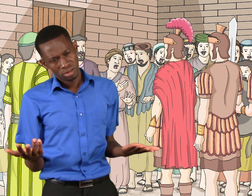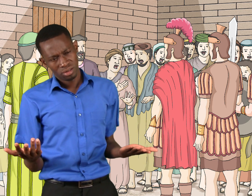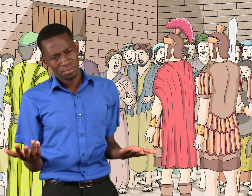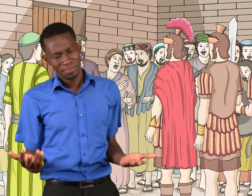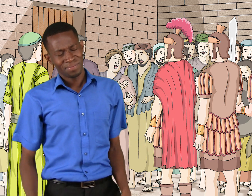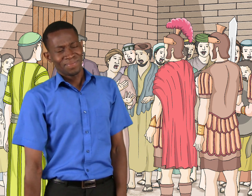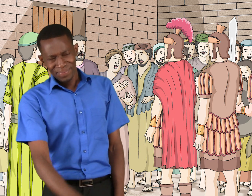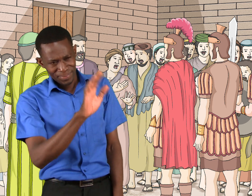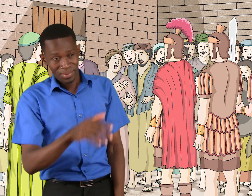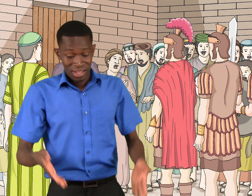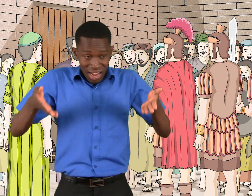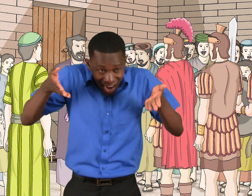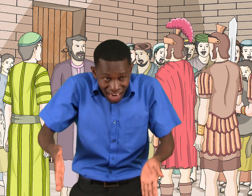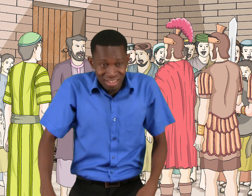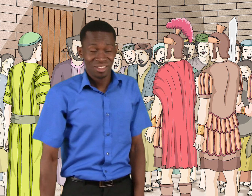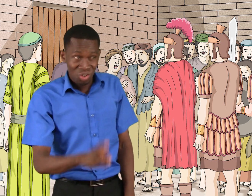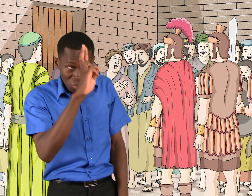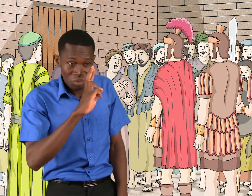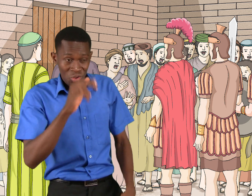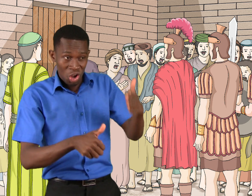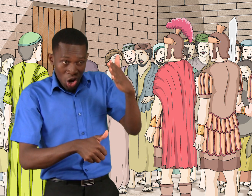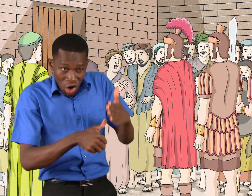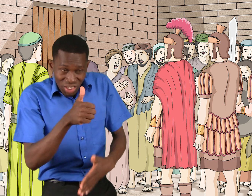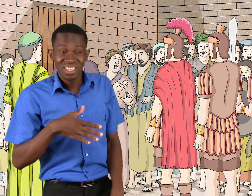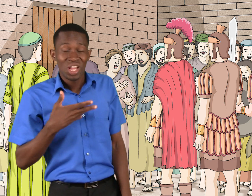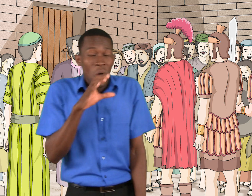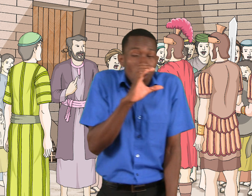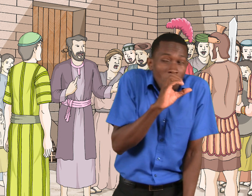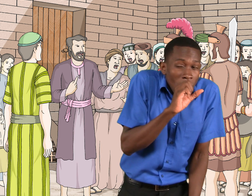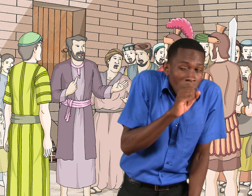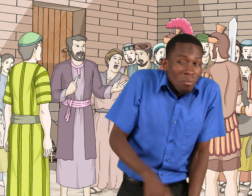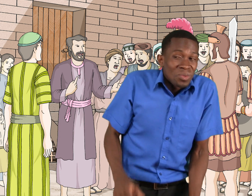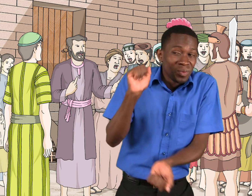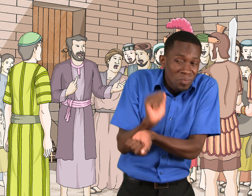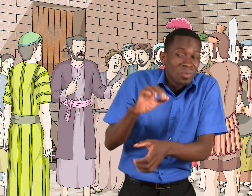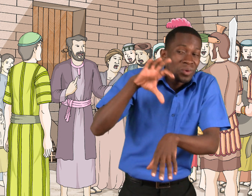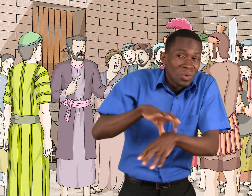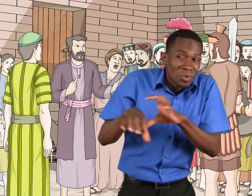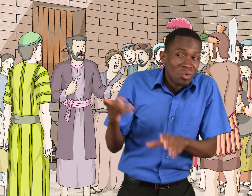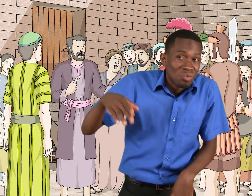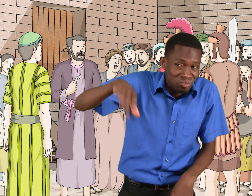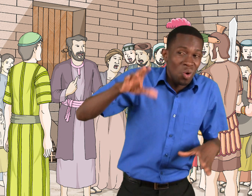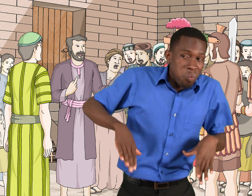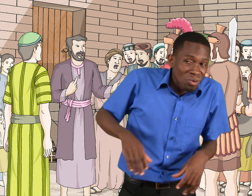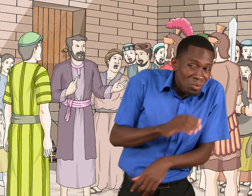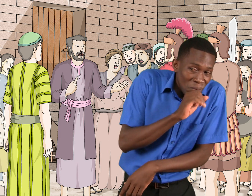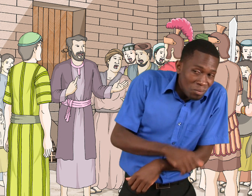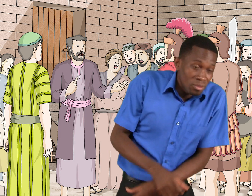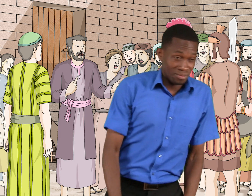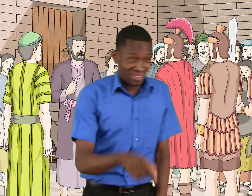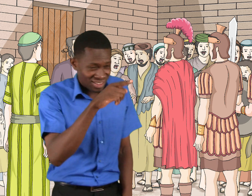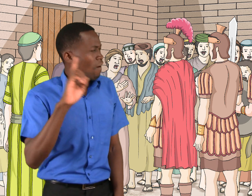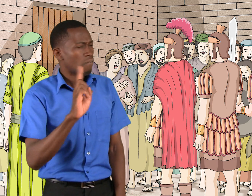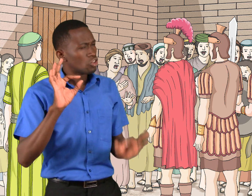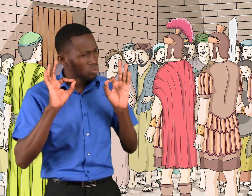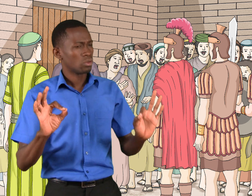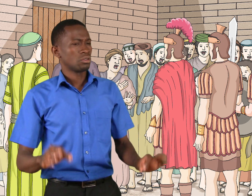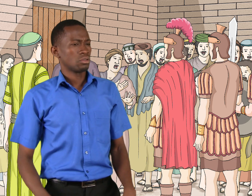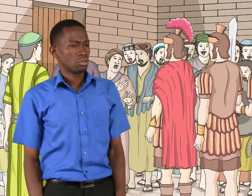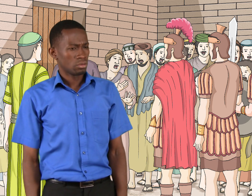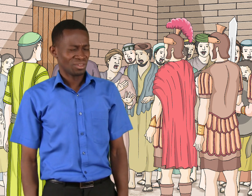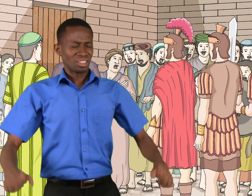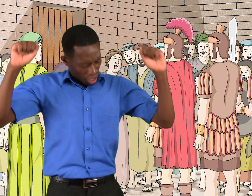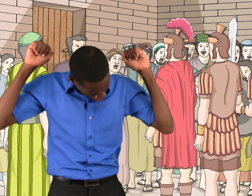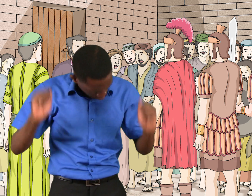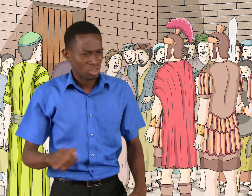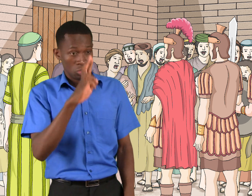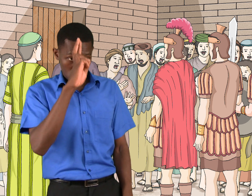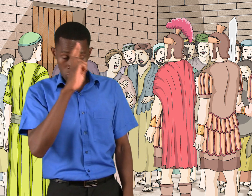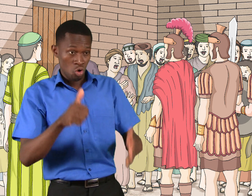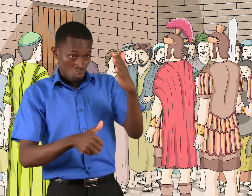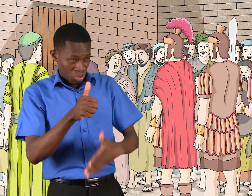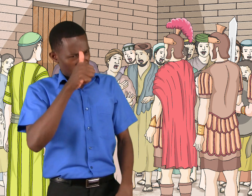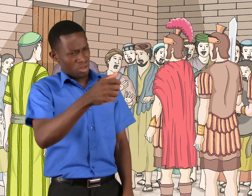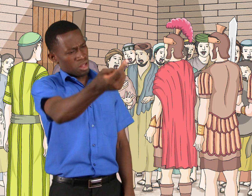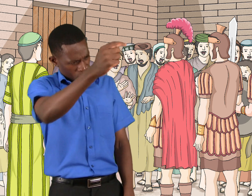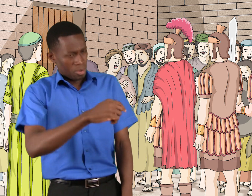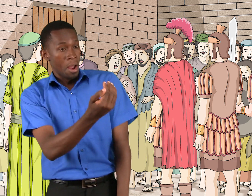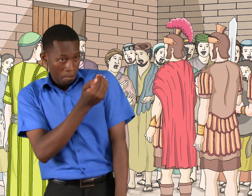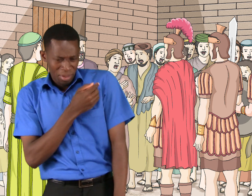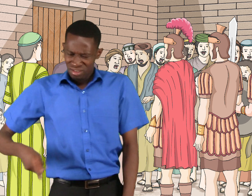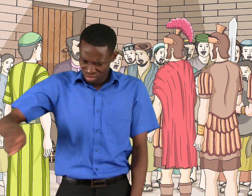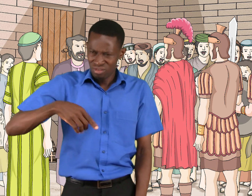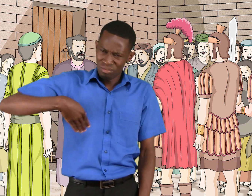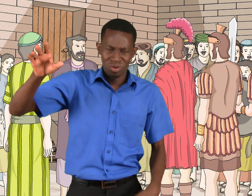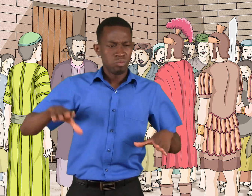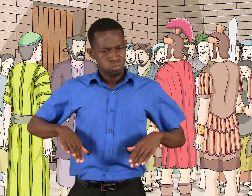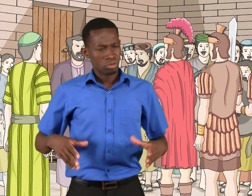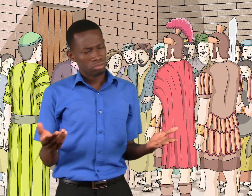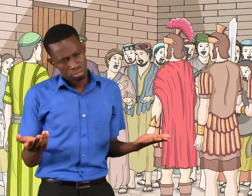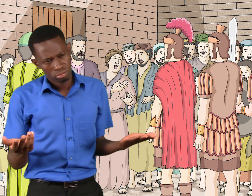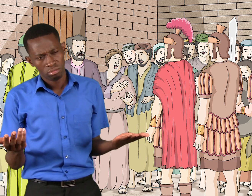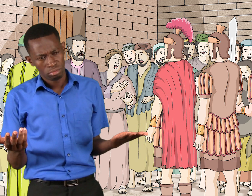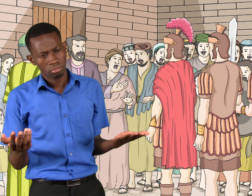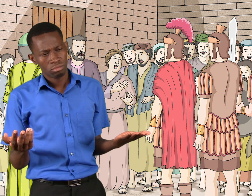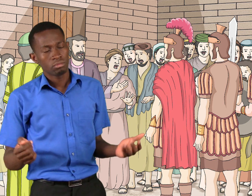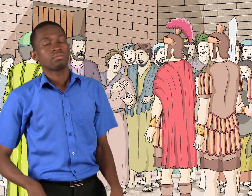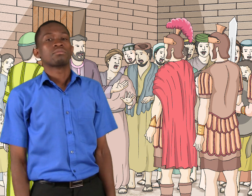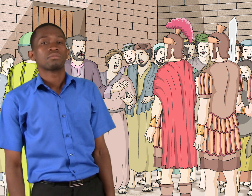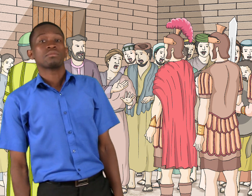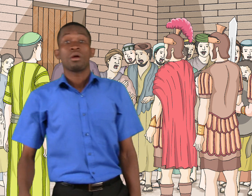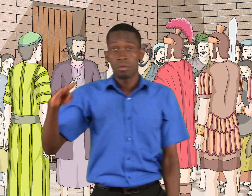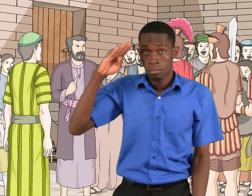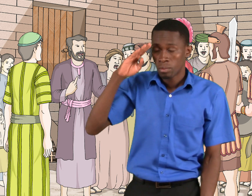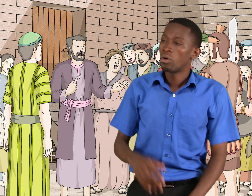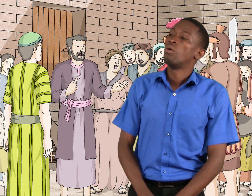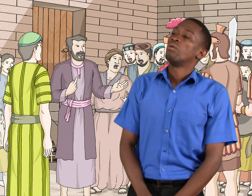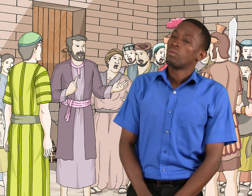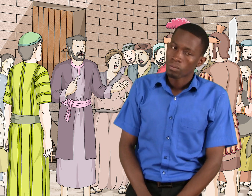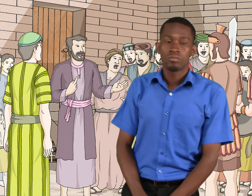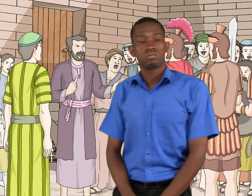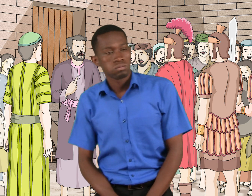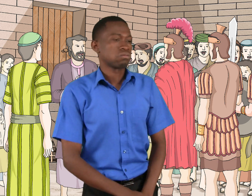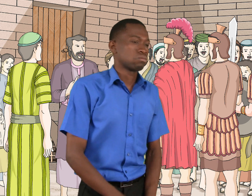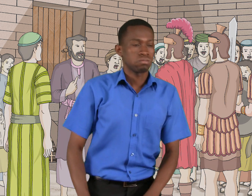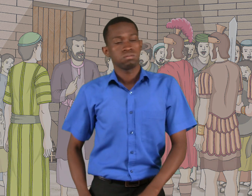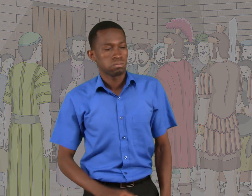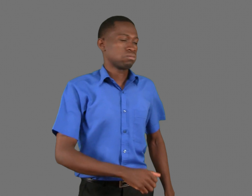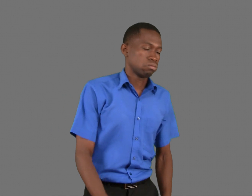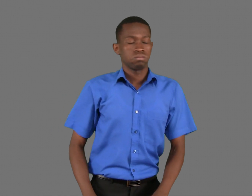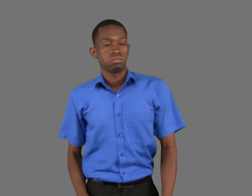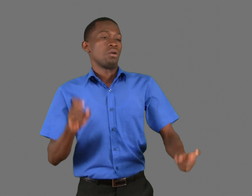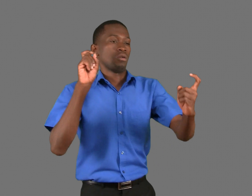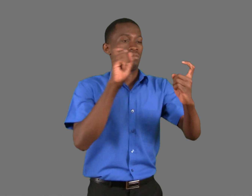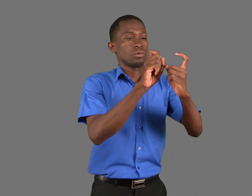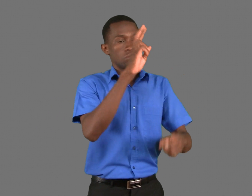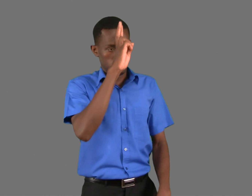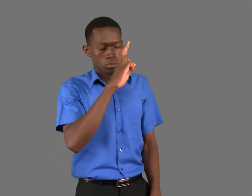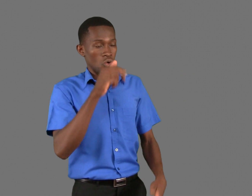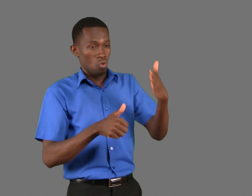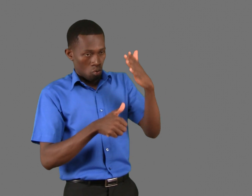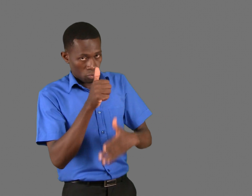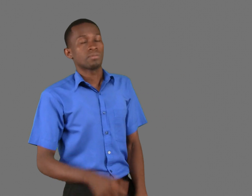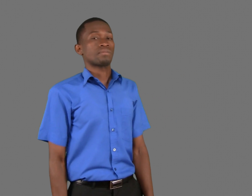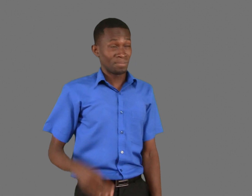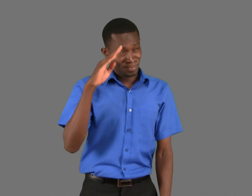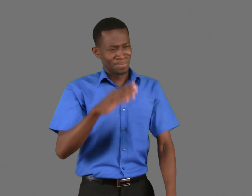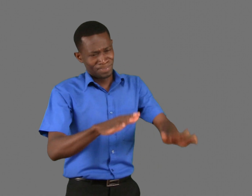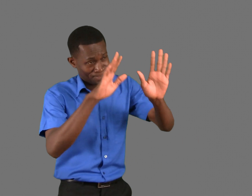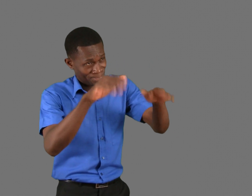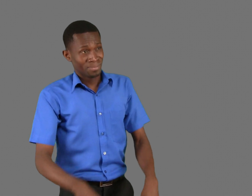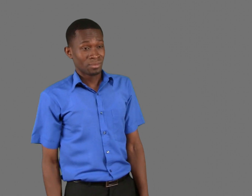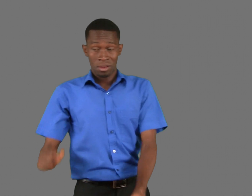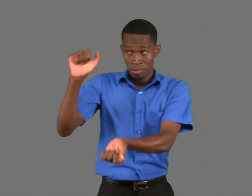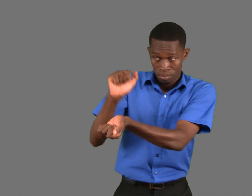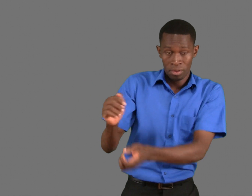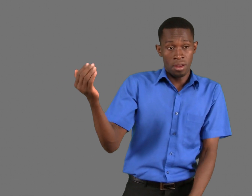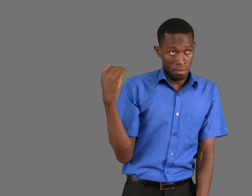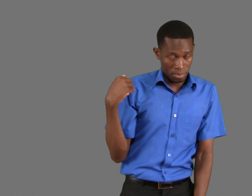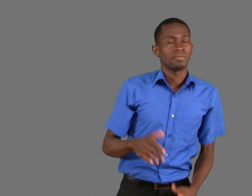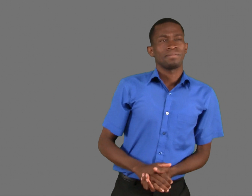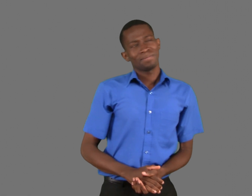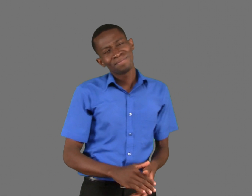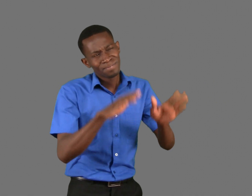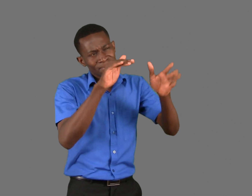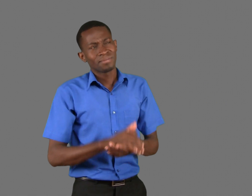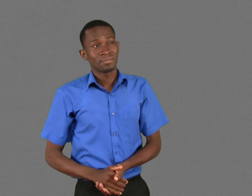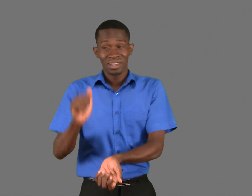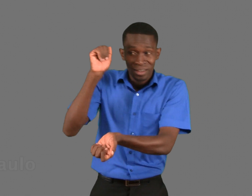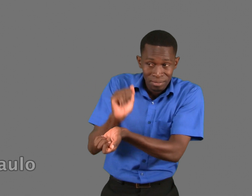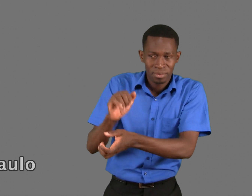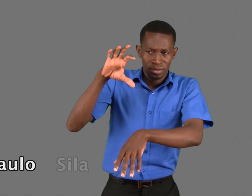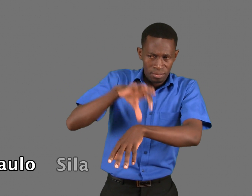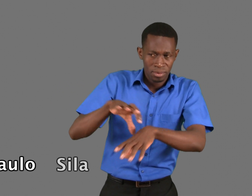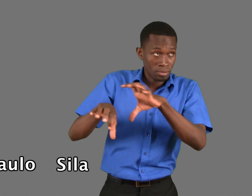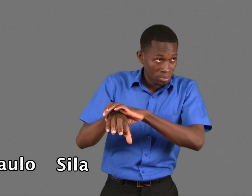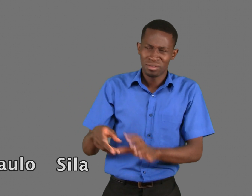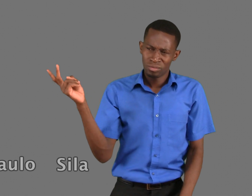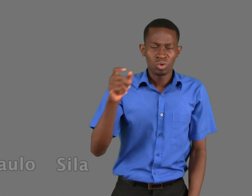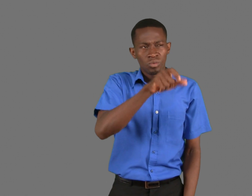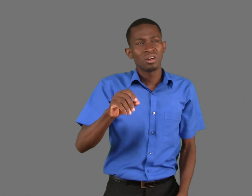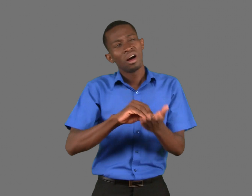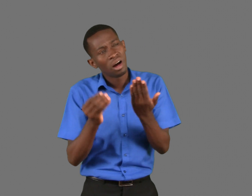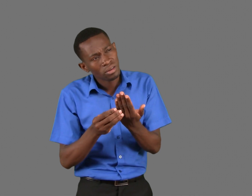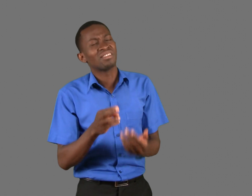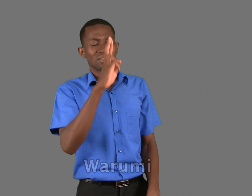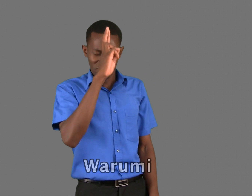And now do they want to send us away secretly? Absolutely not! Let them come themselves and escort us out!”